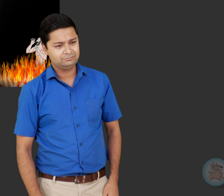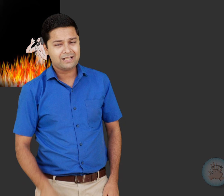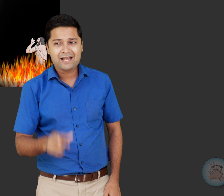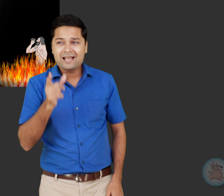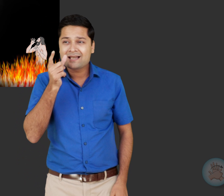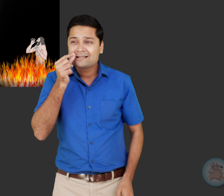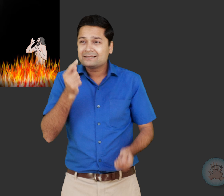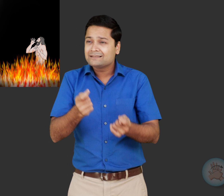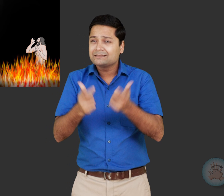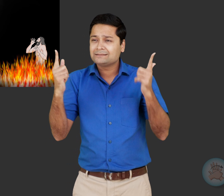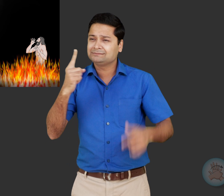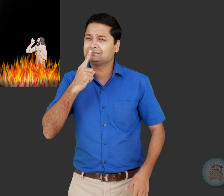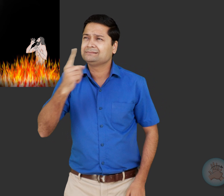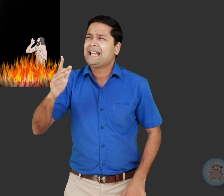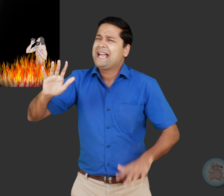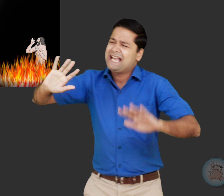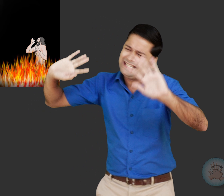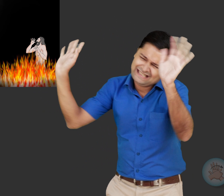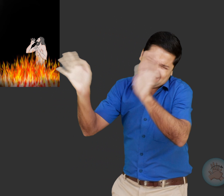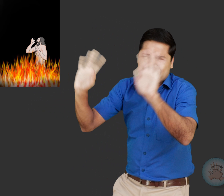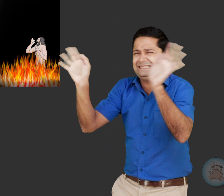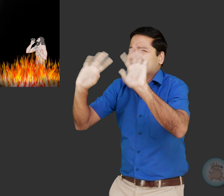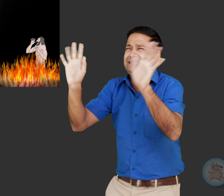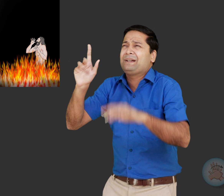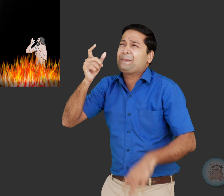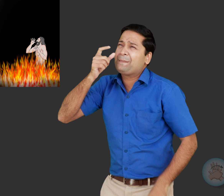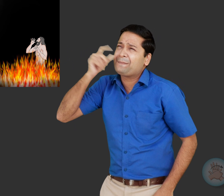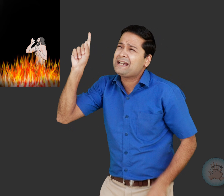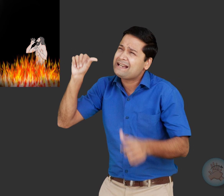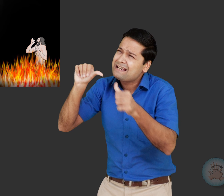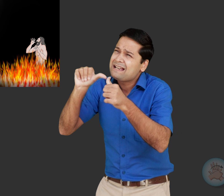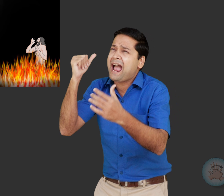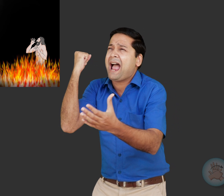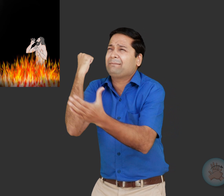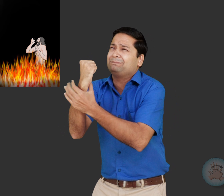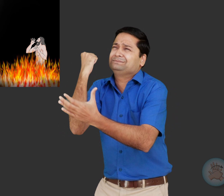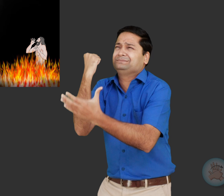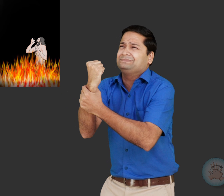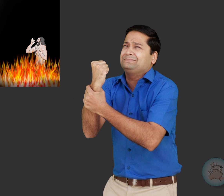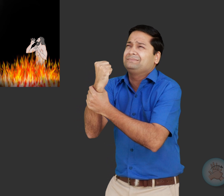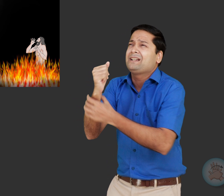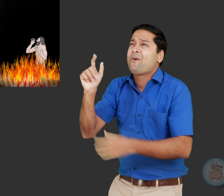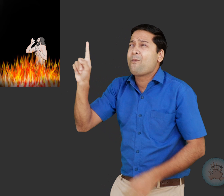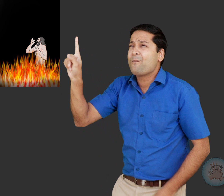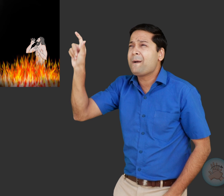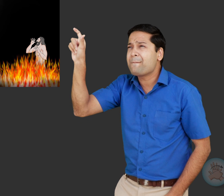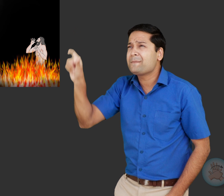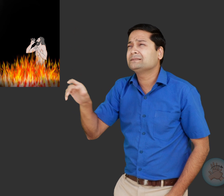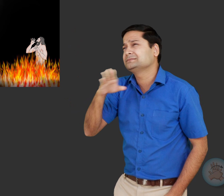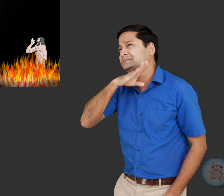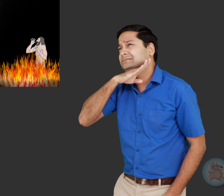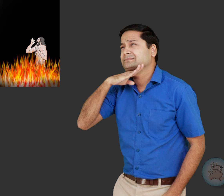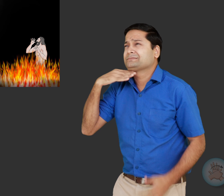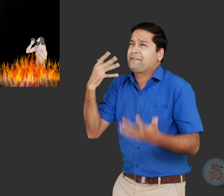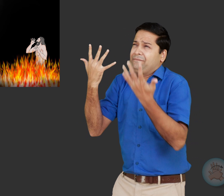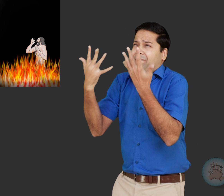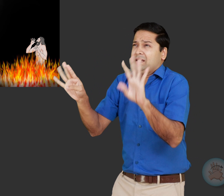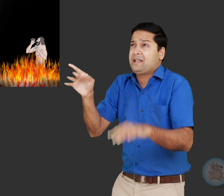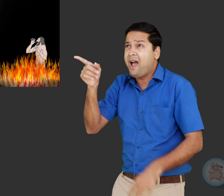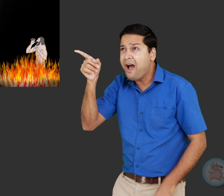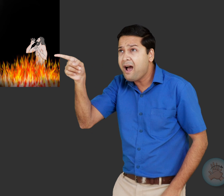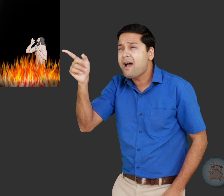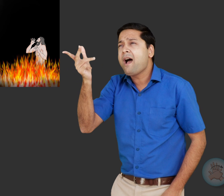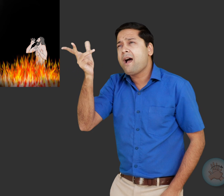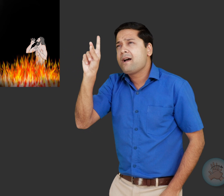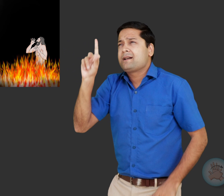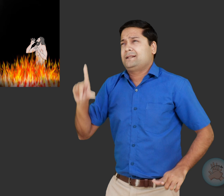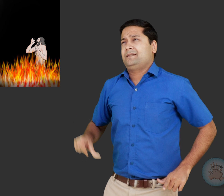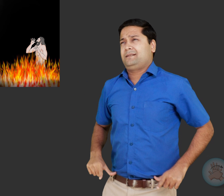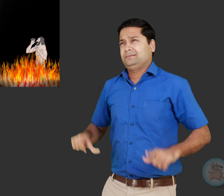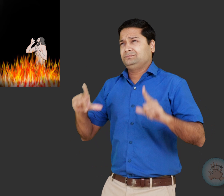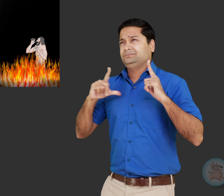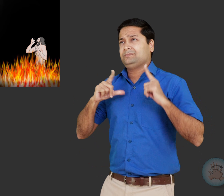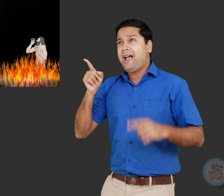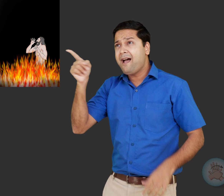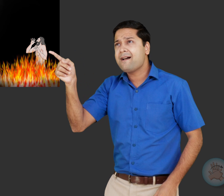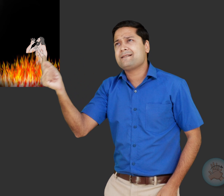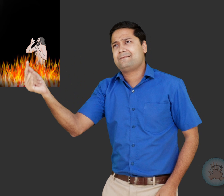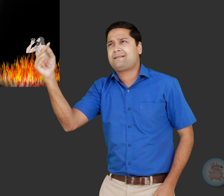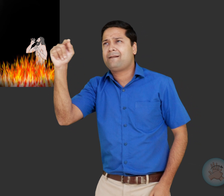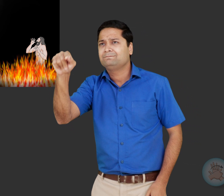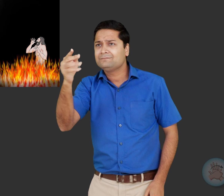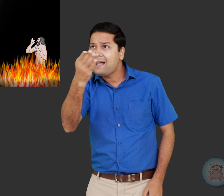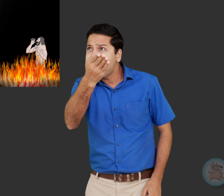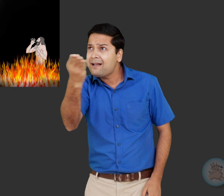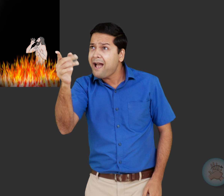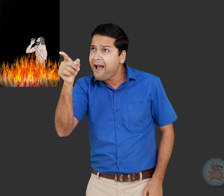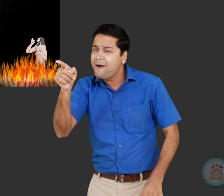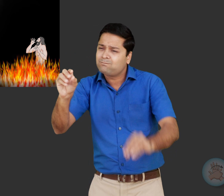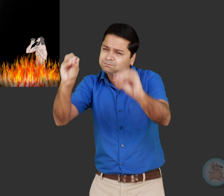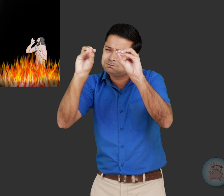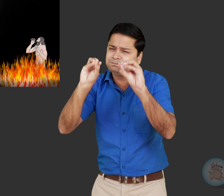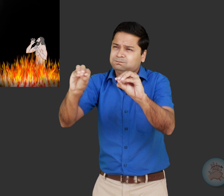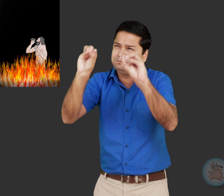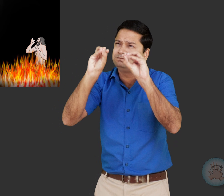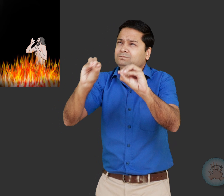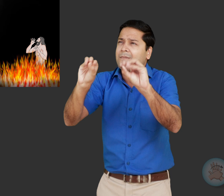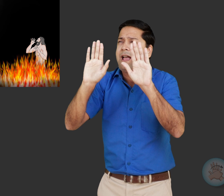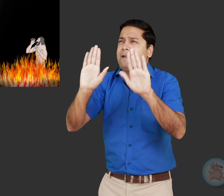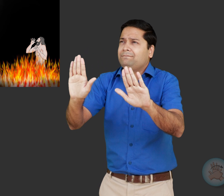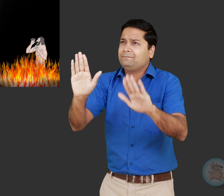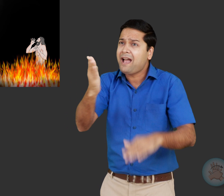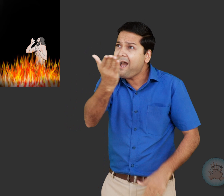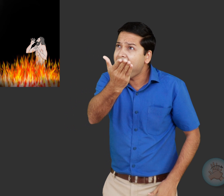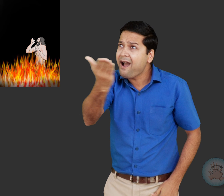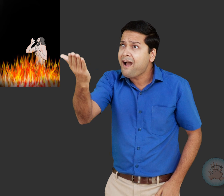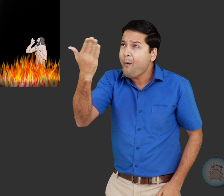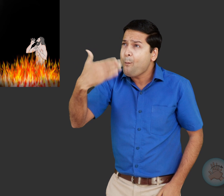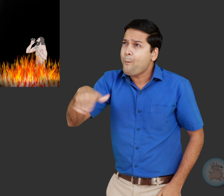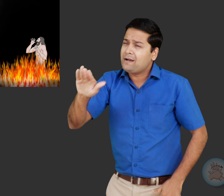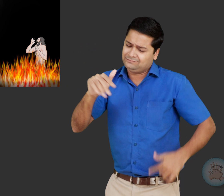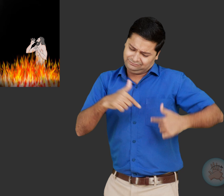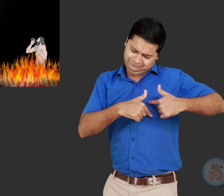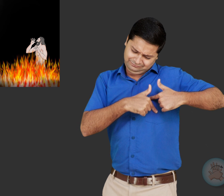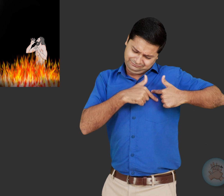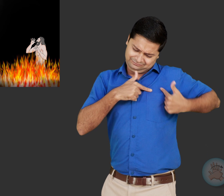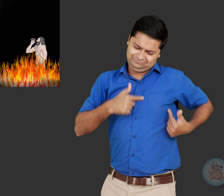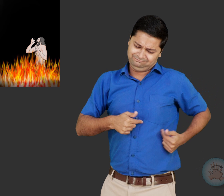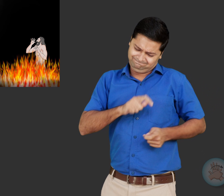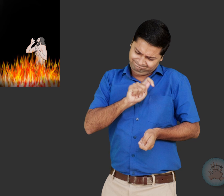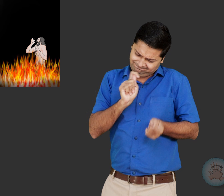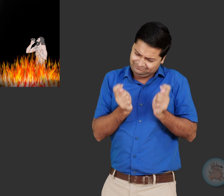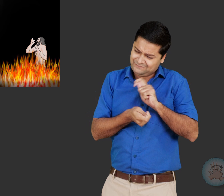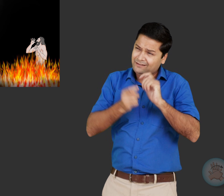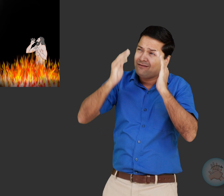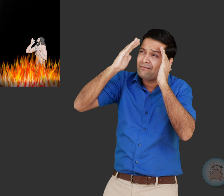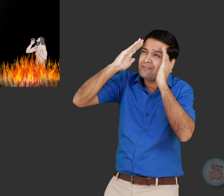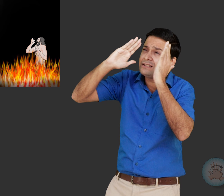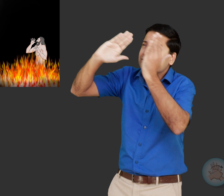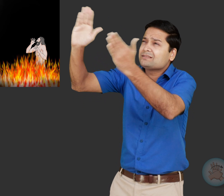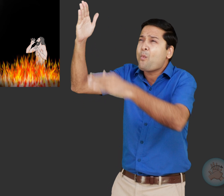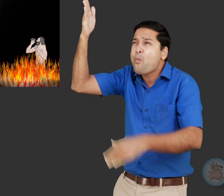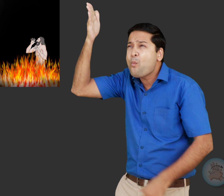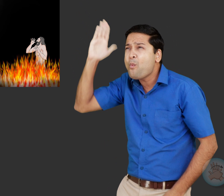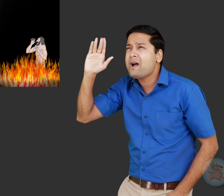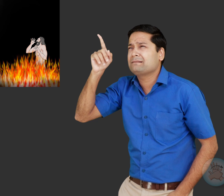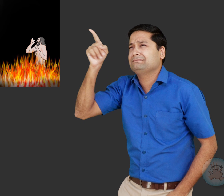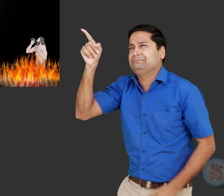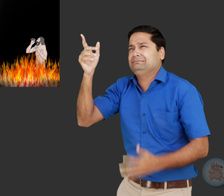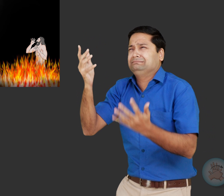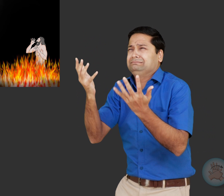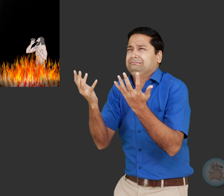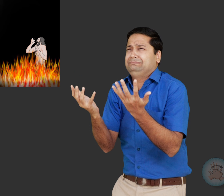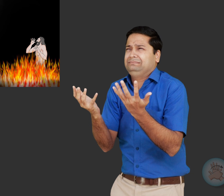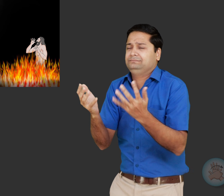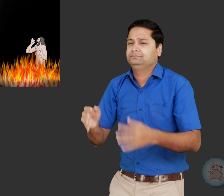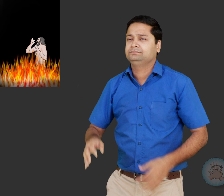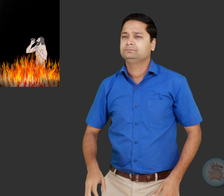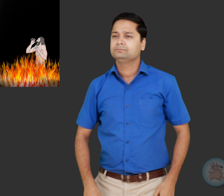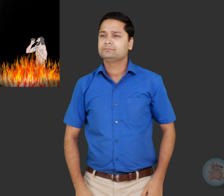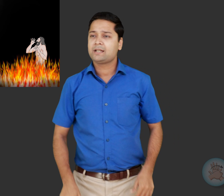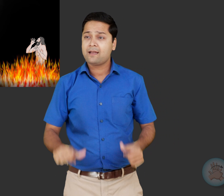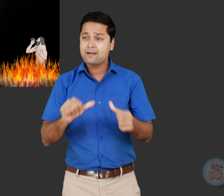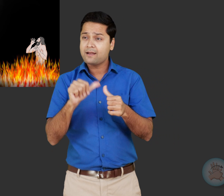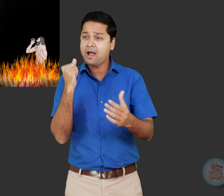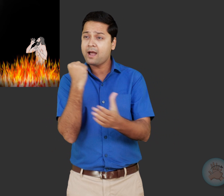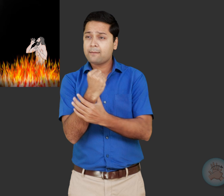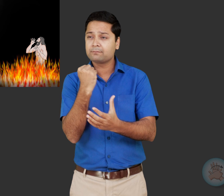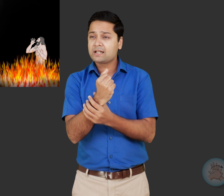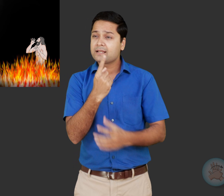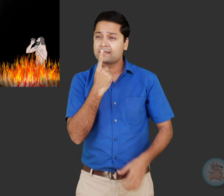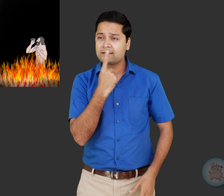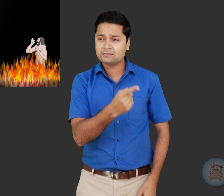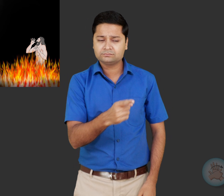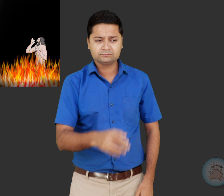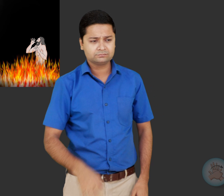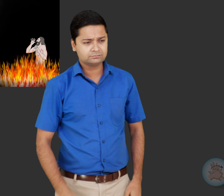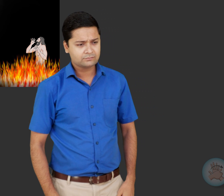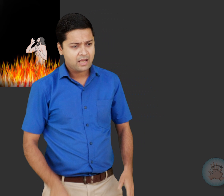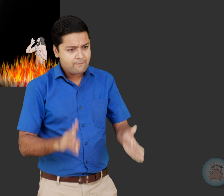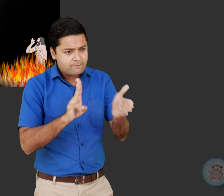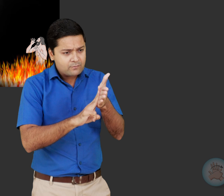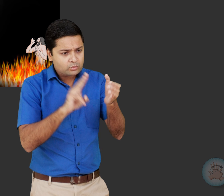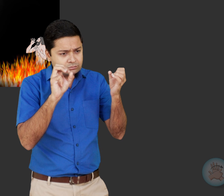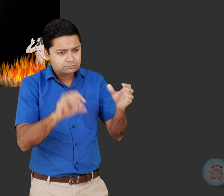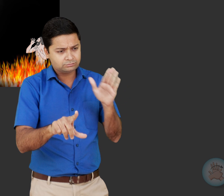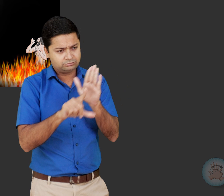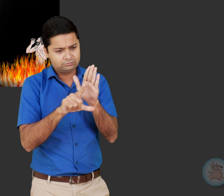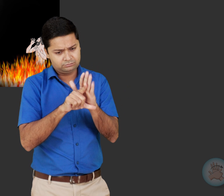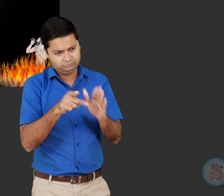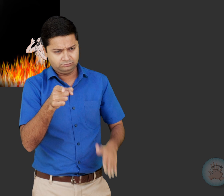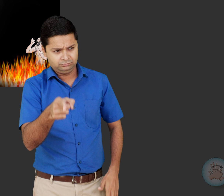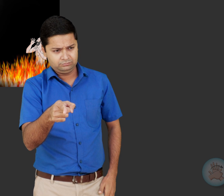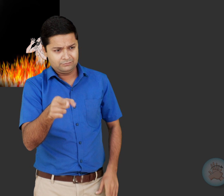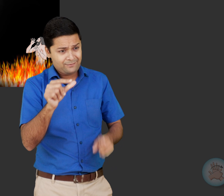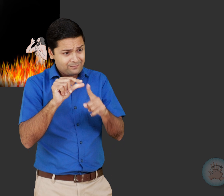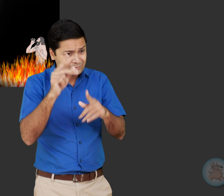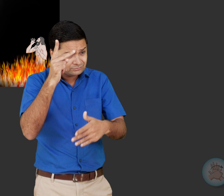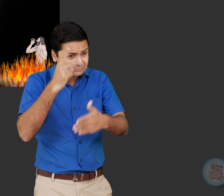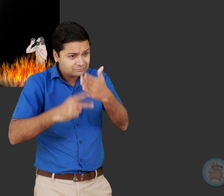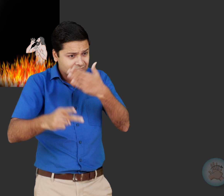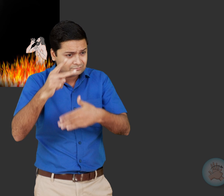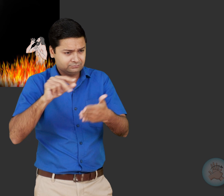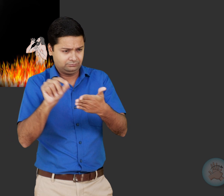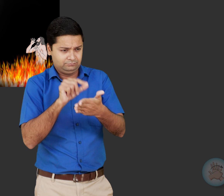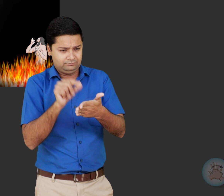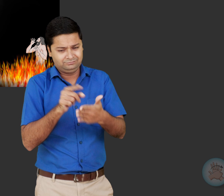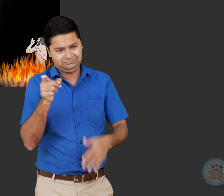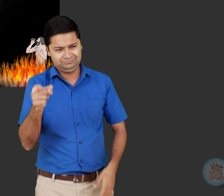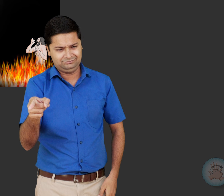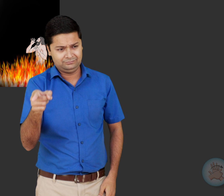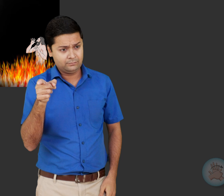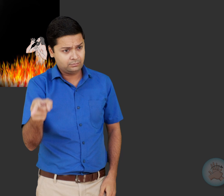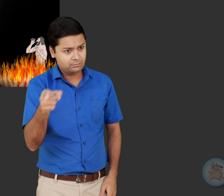‘No, father Abraham,’ he said, ‘but if someone is sent to them from the dead, they will repent.’